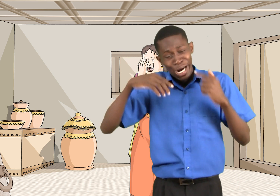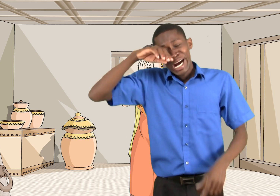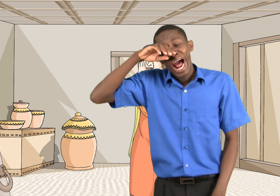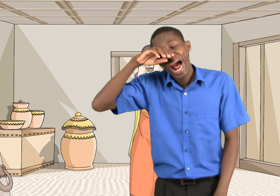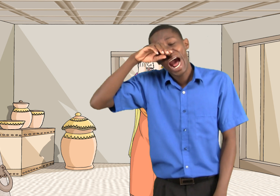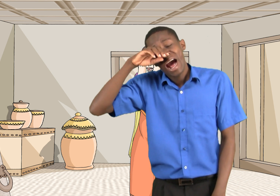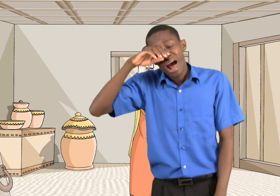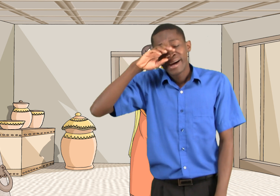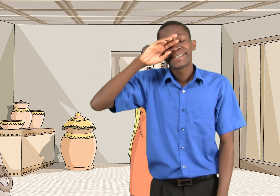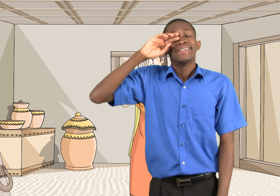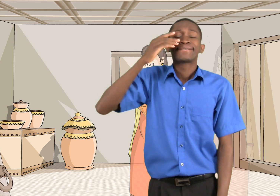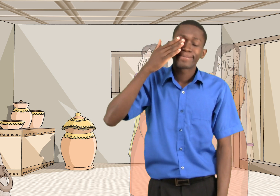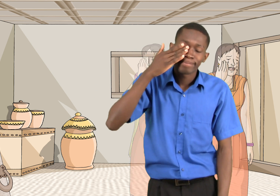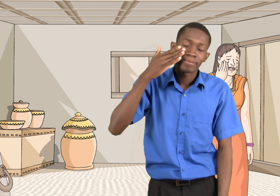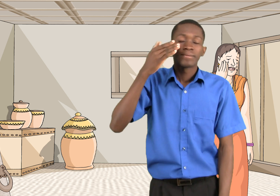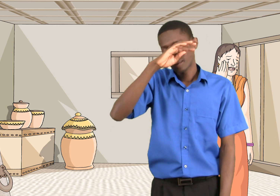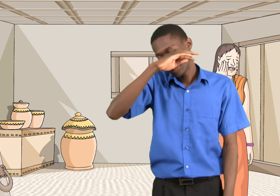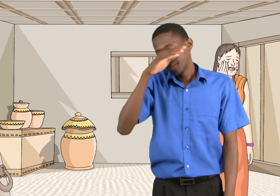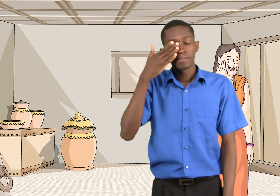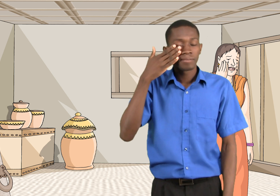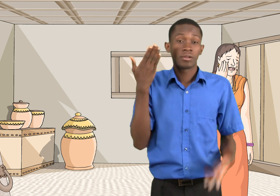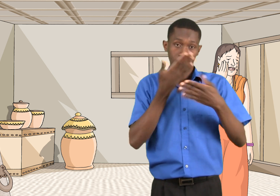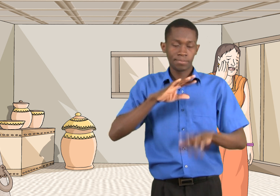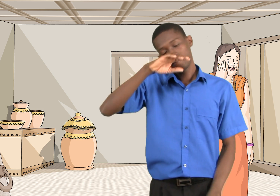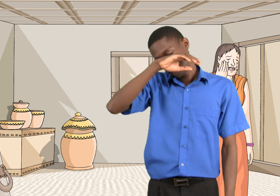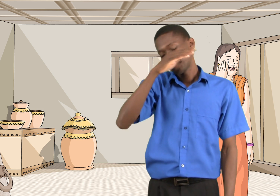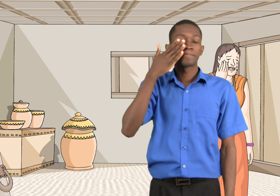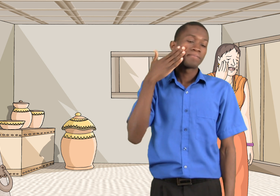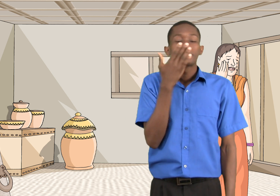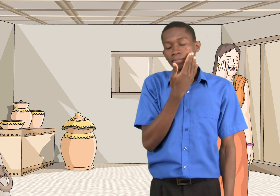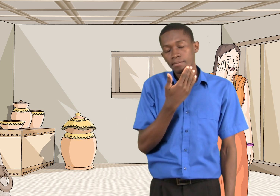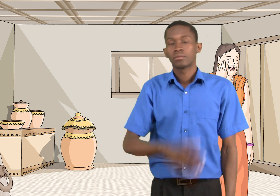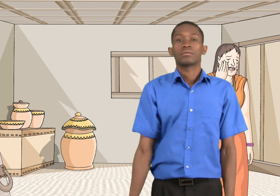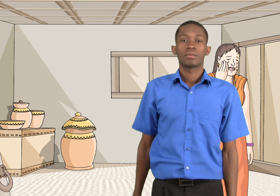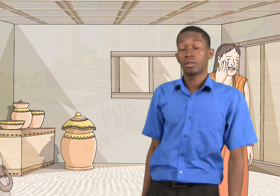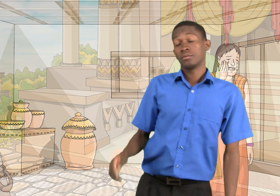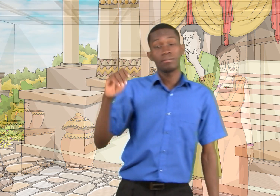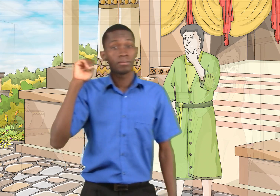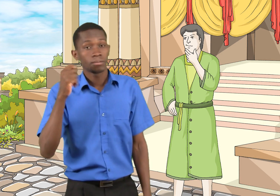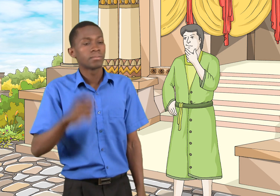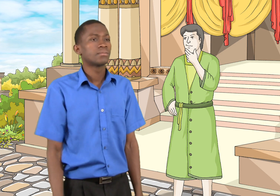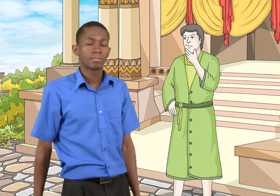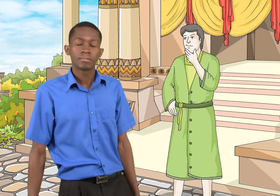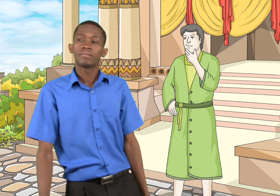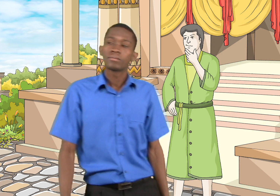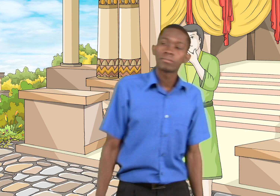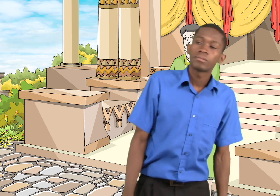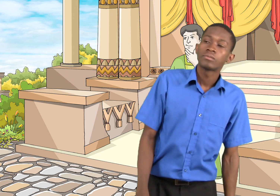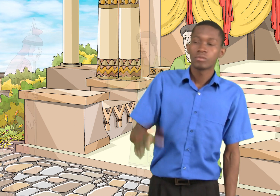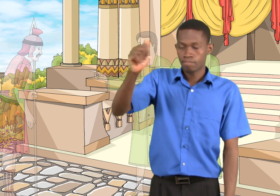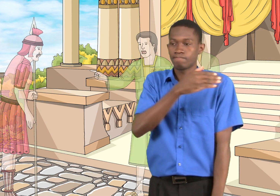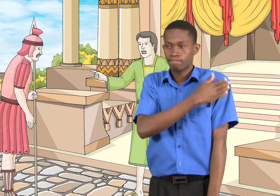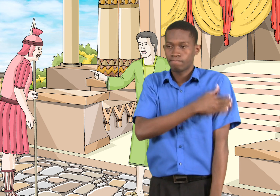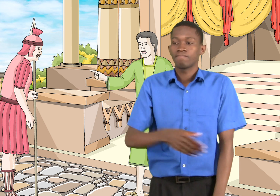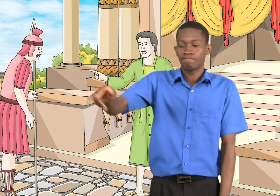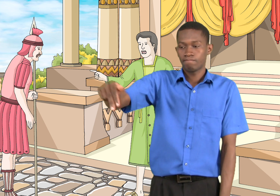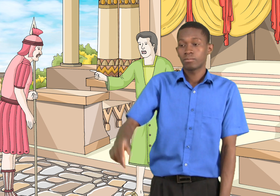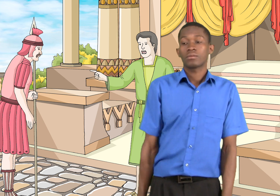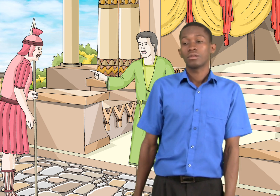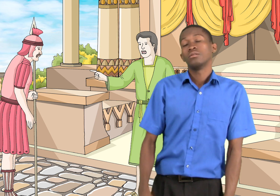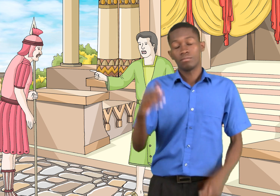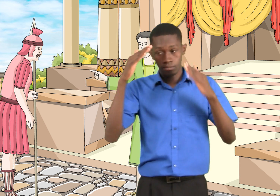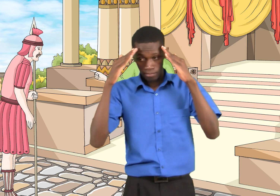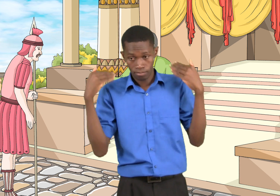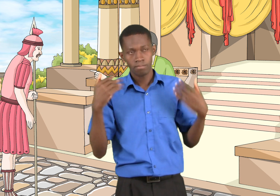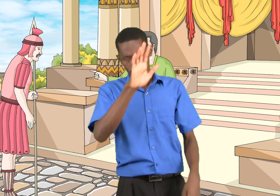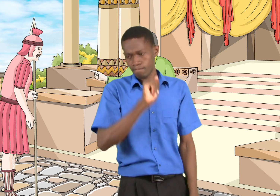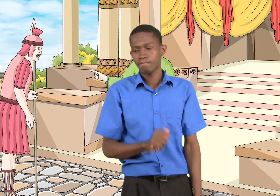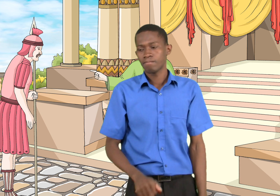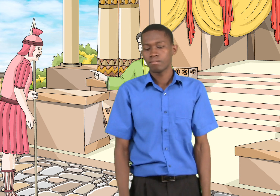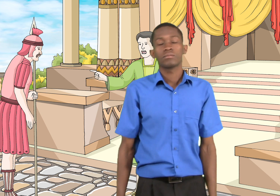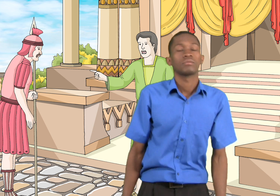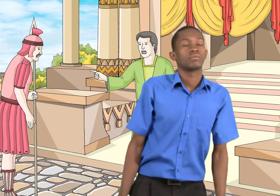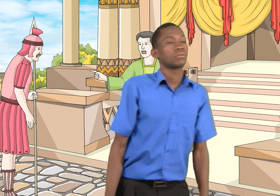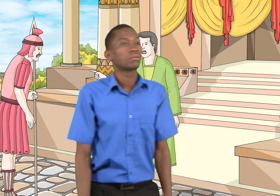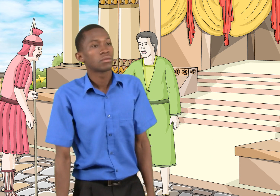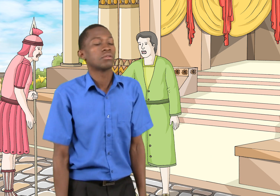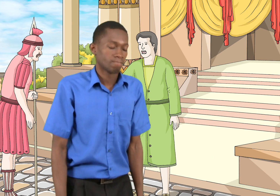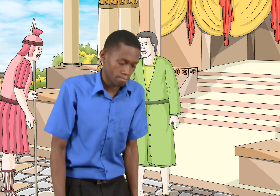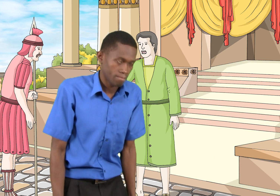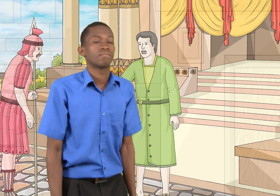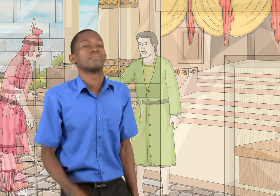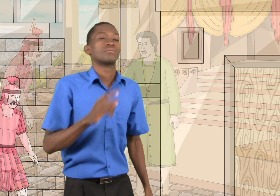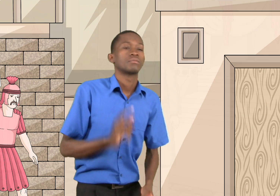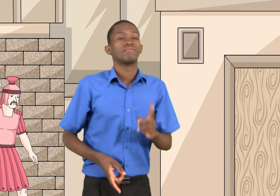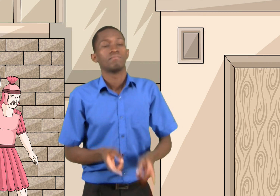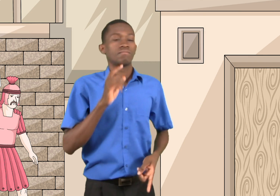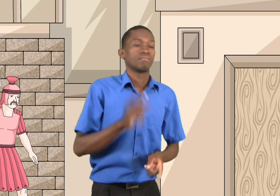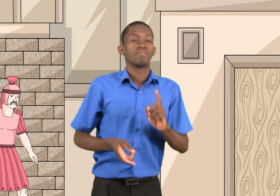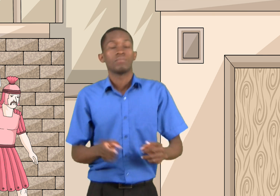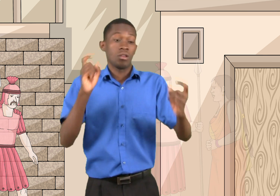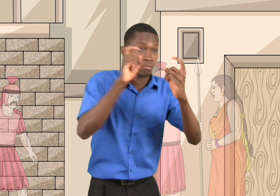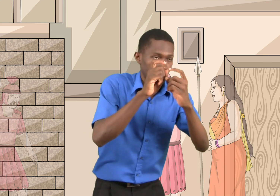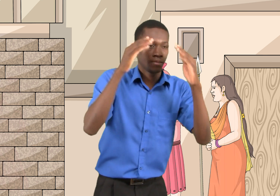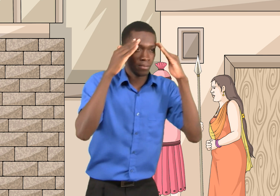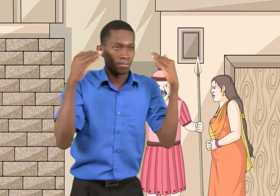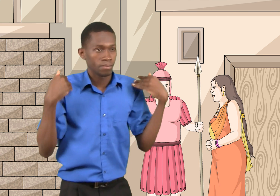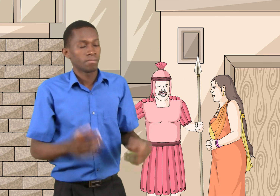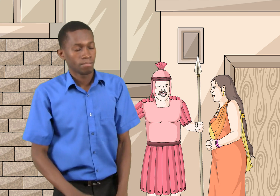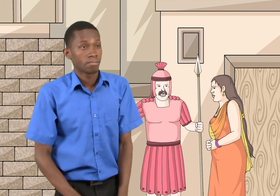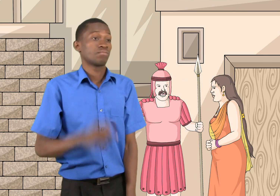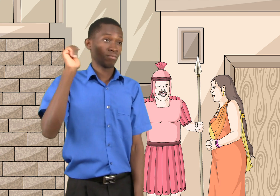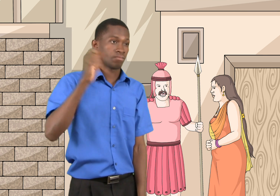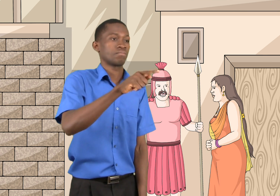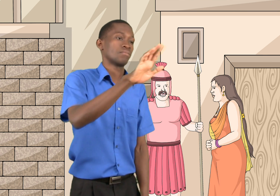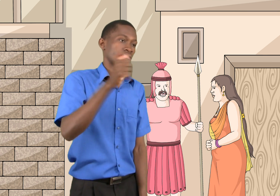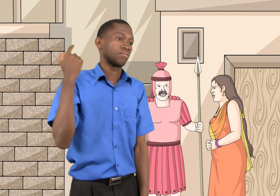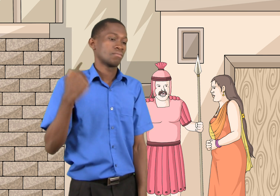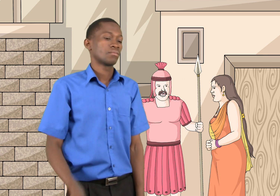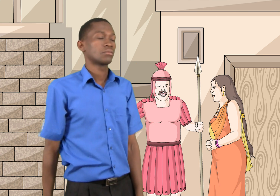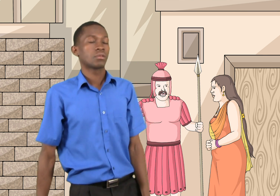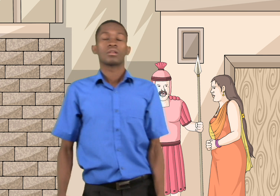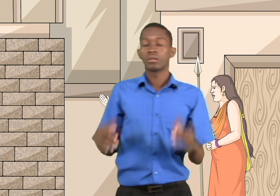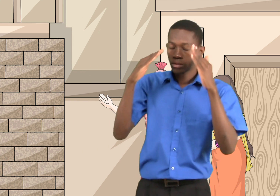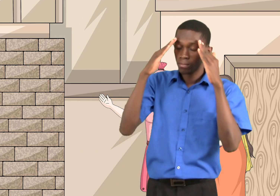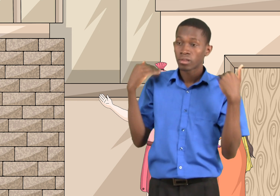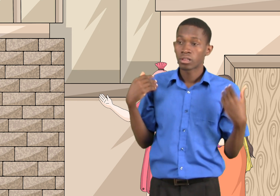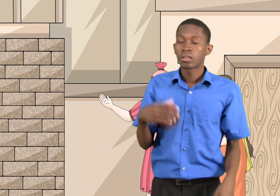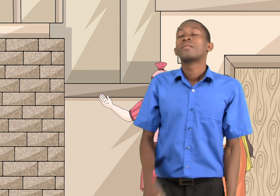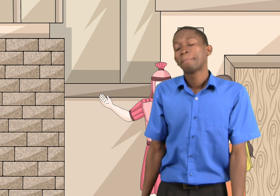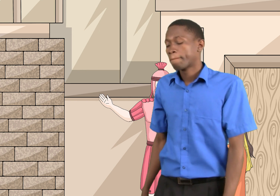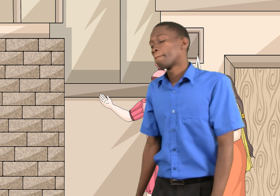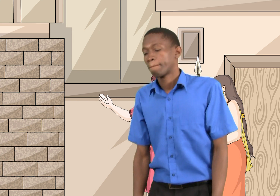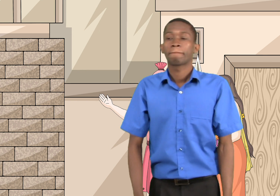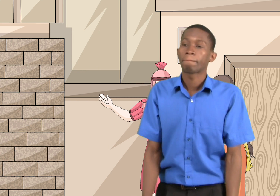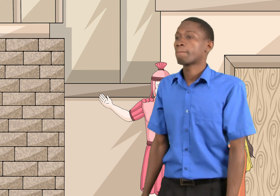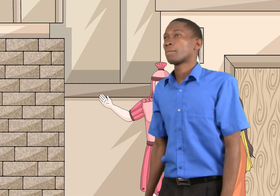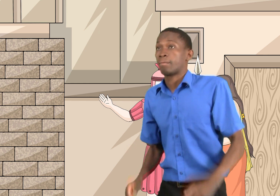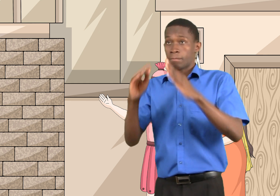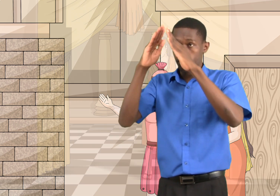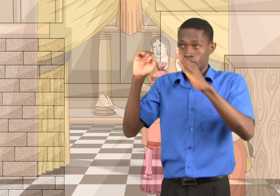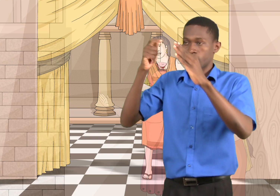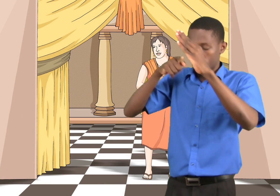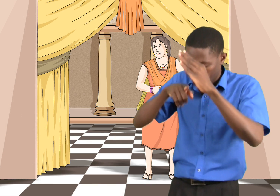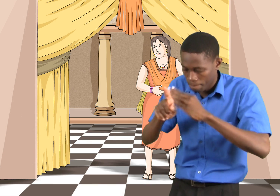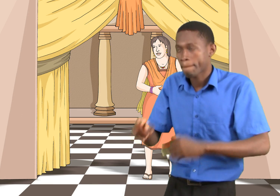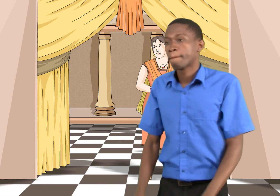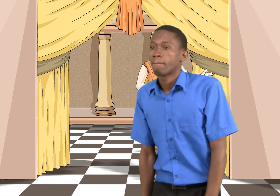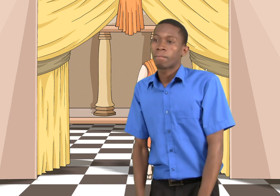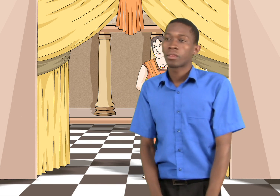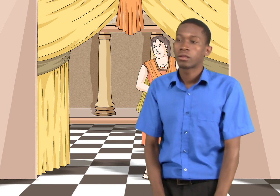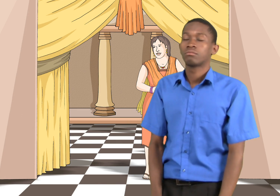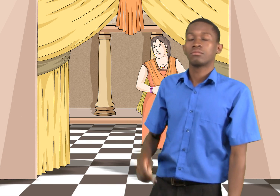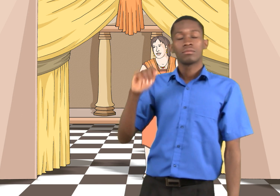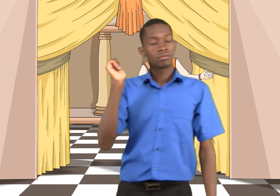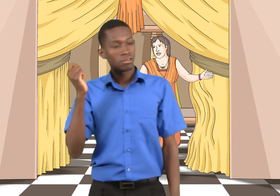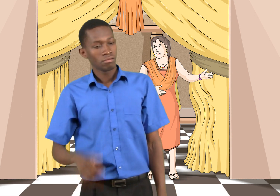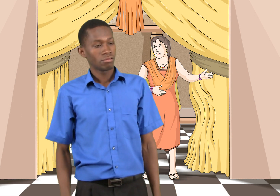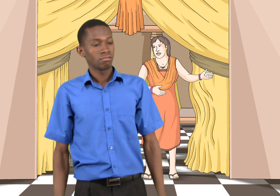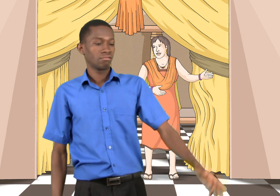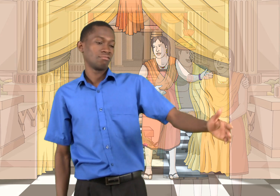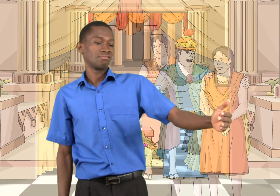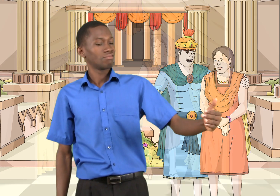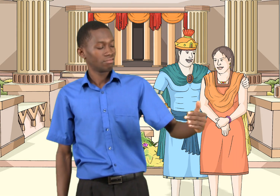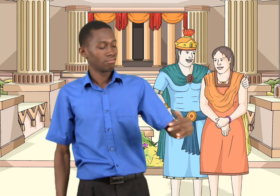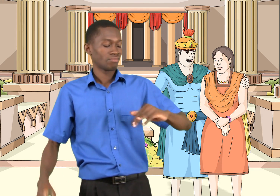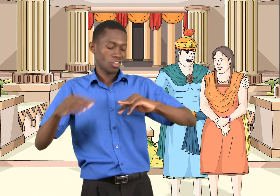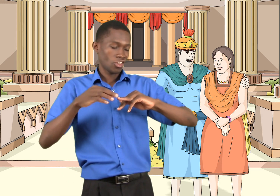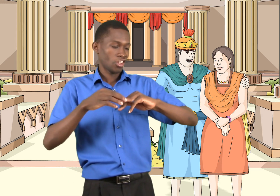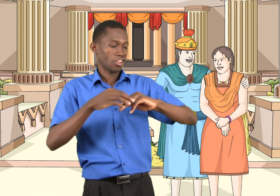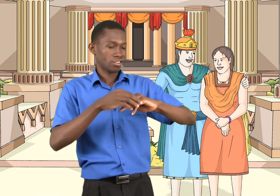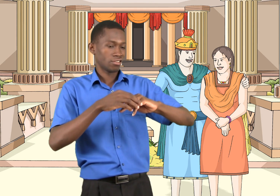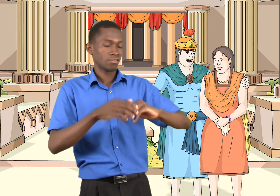And when the time of mourning was over, David had her brought to his house, and she became his wife and bore him a son.